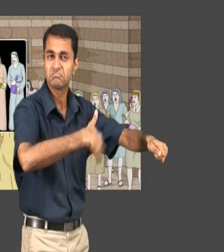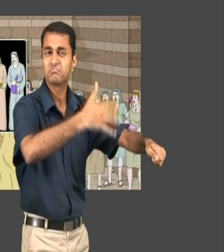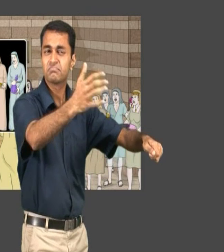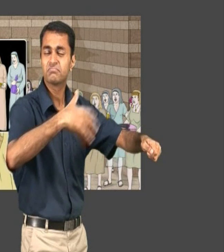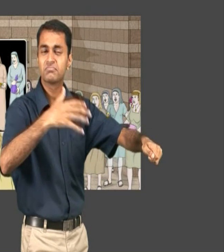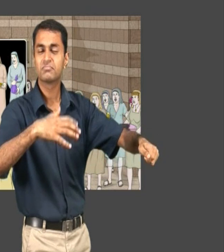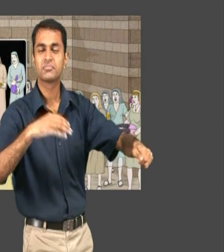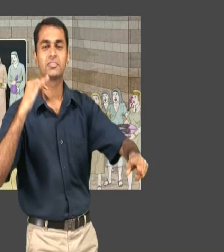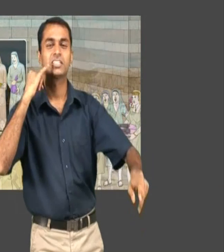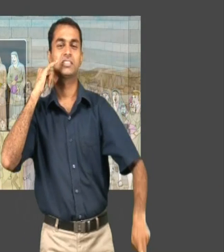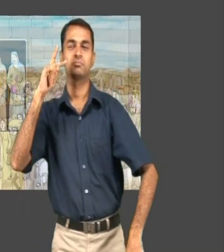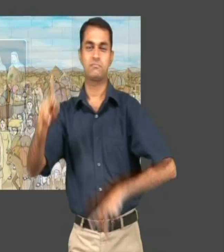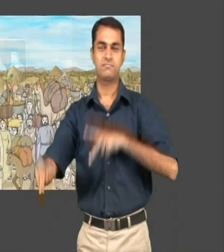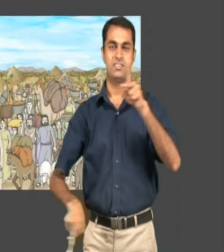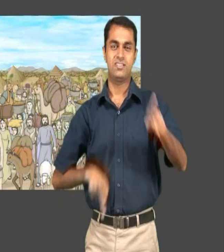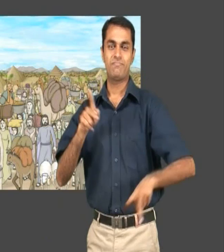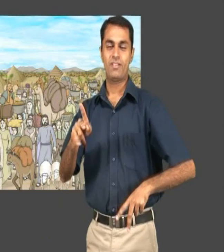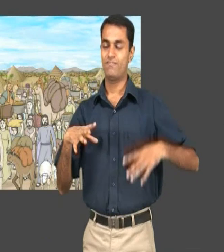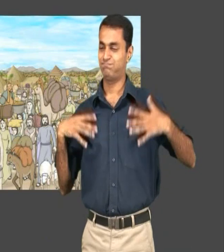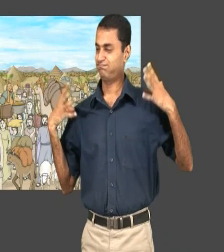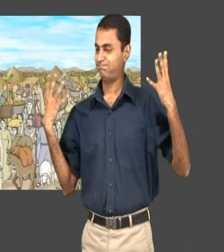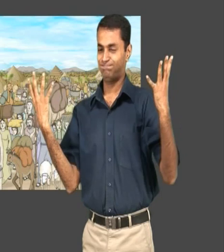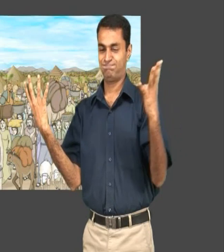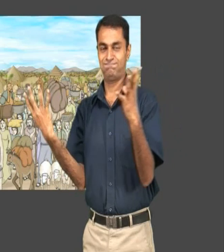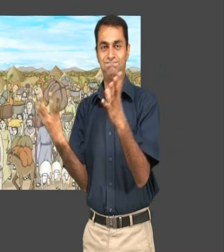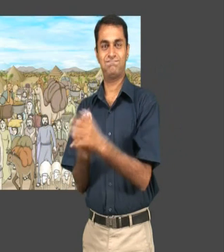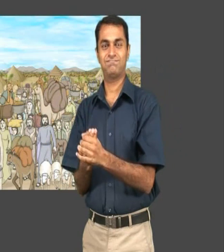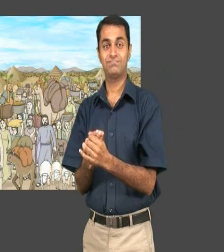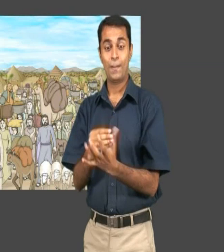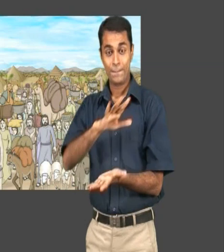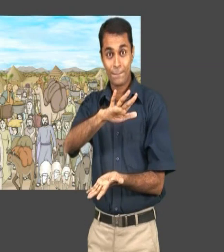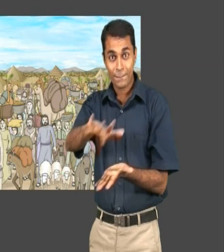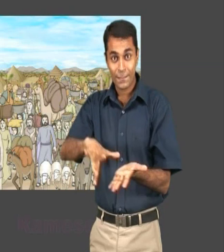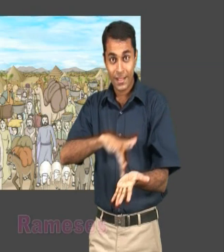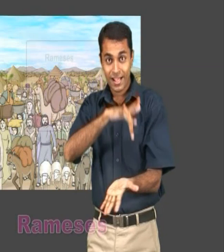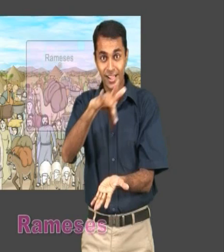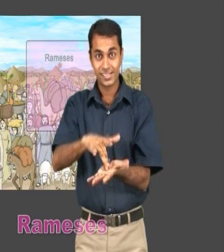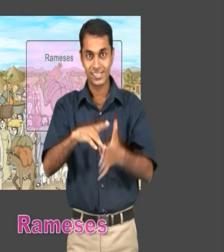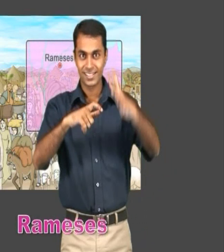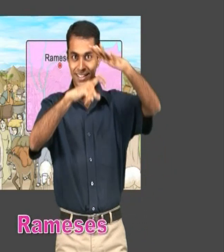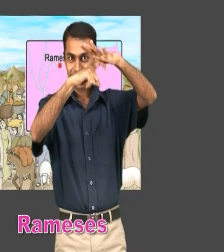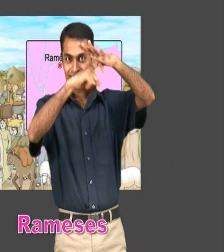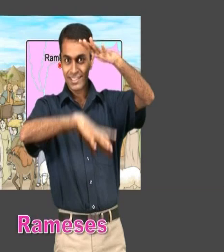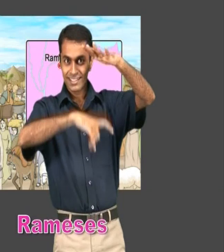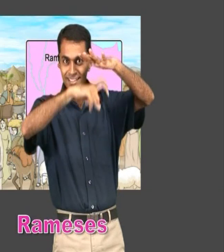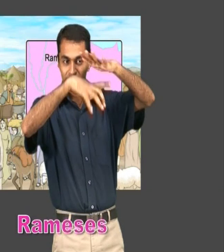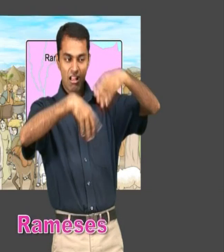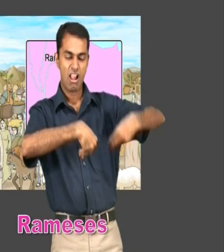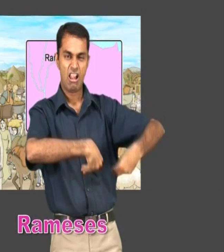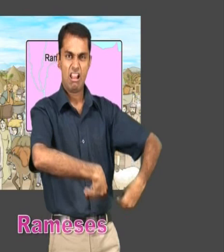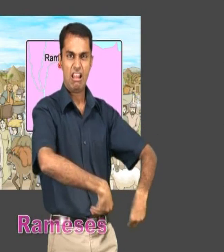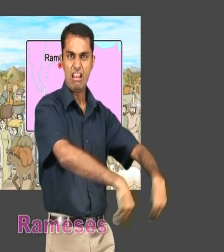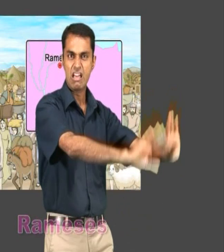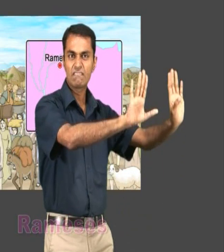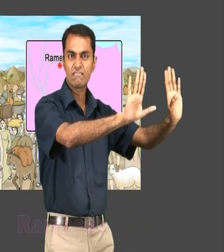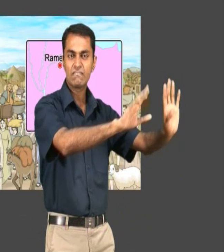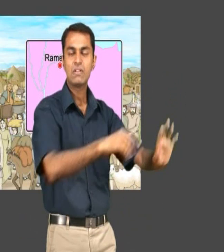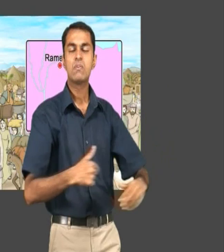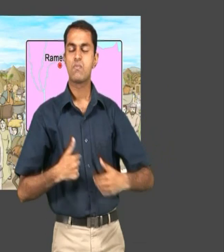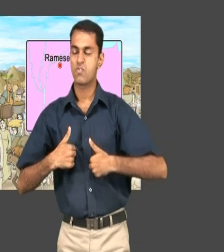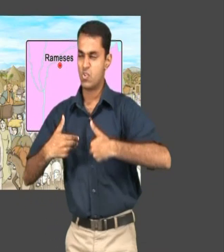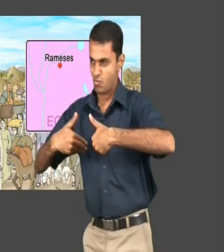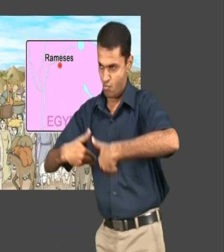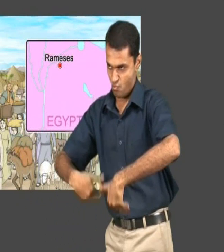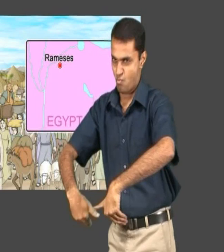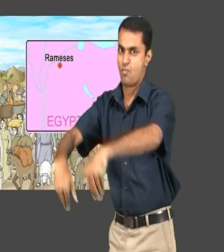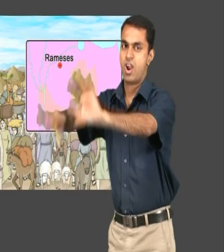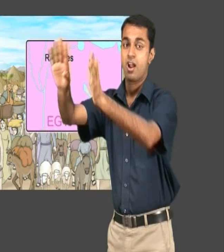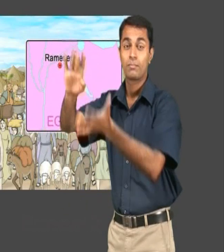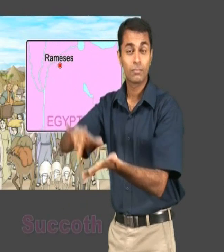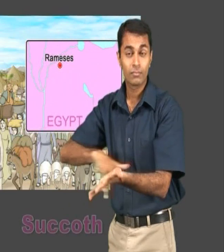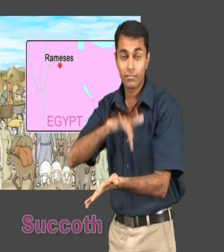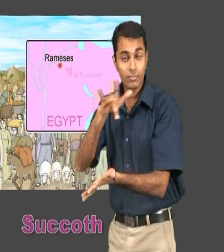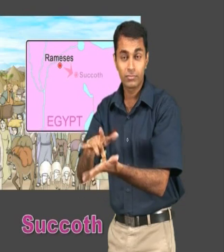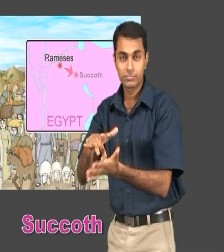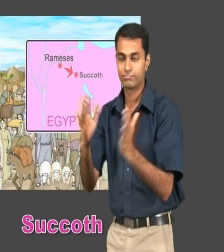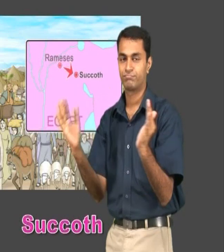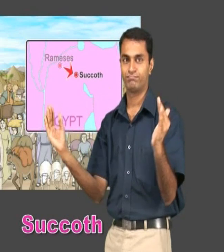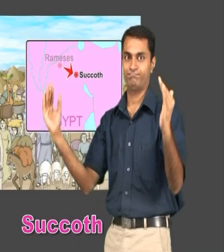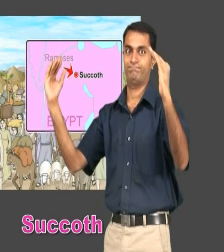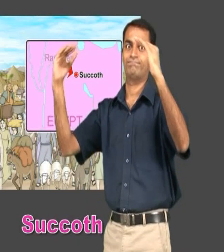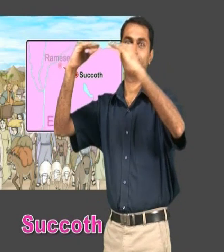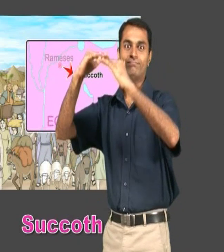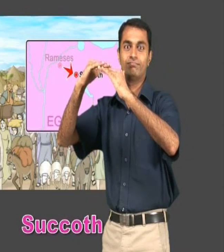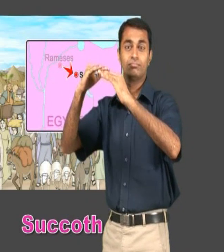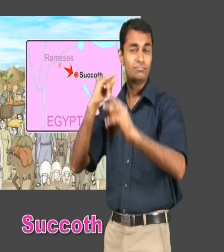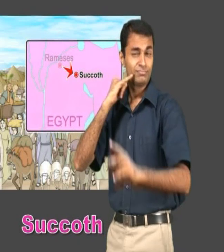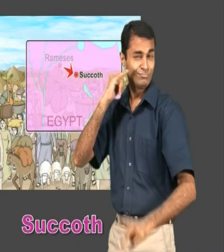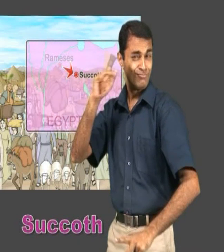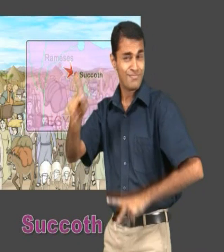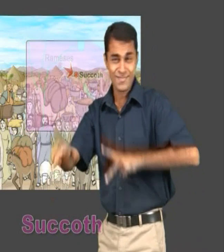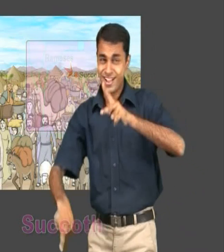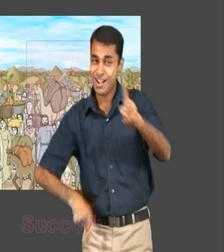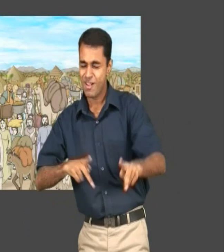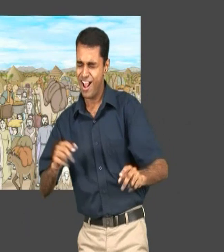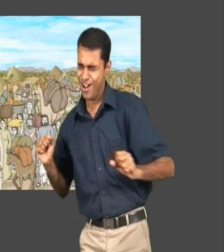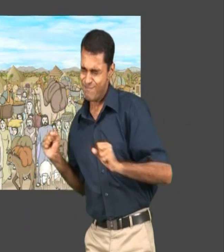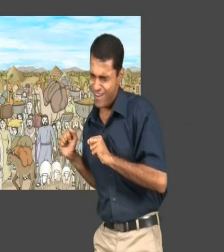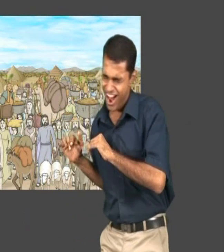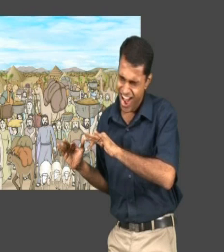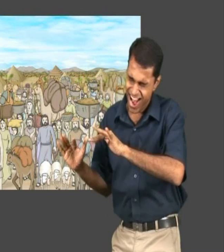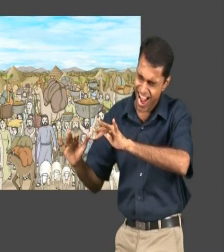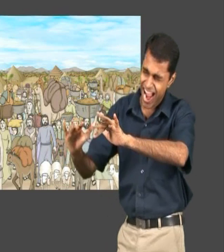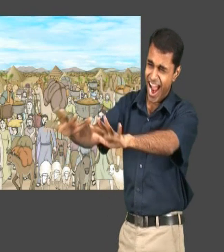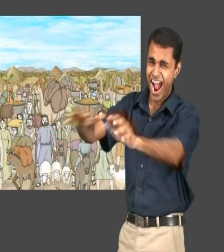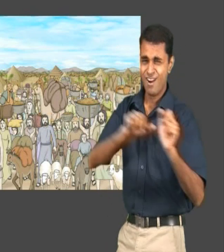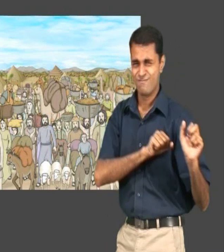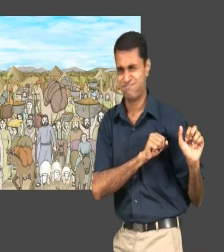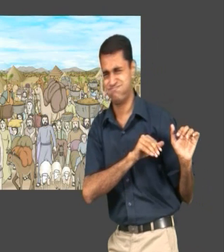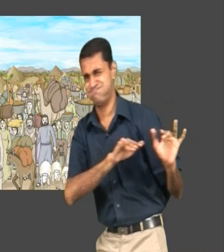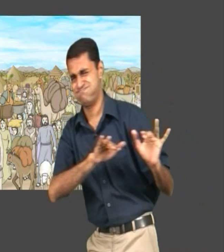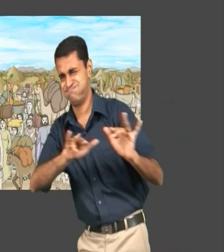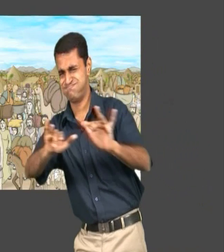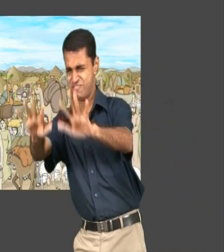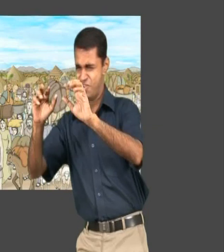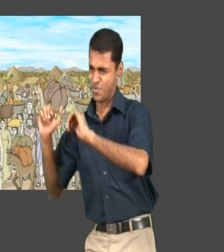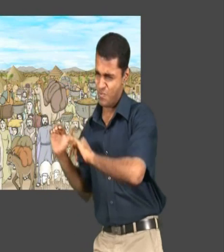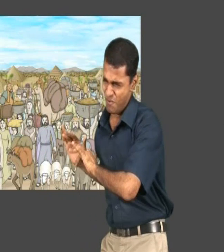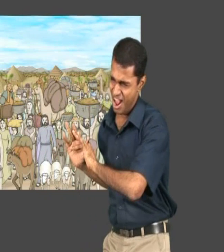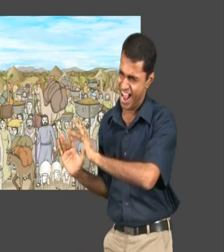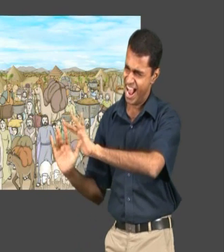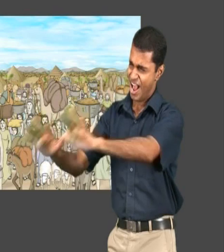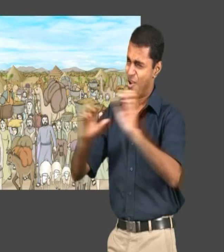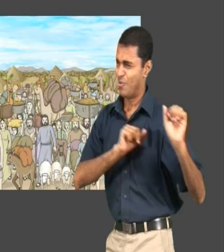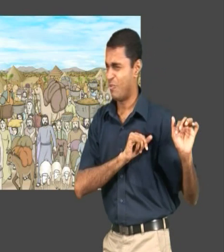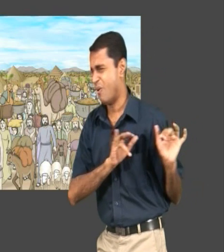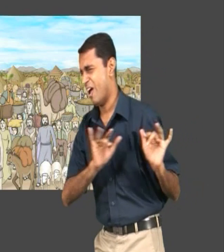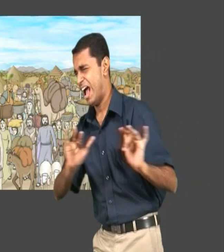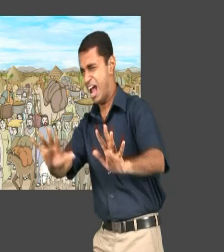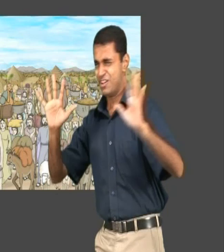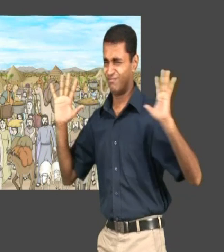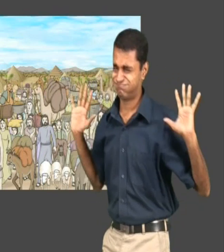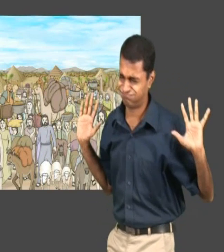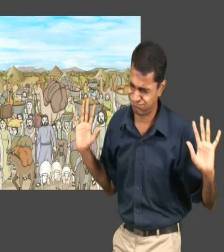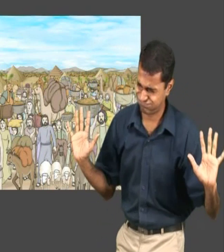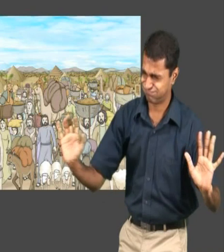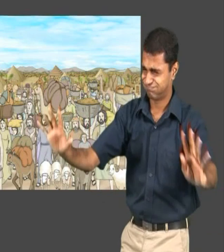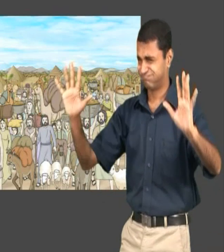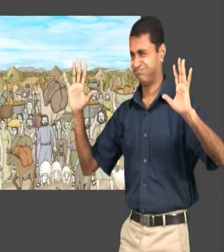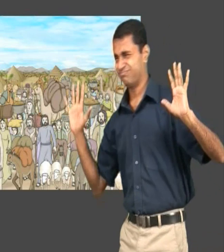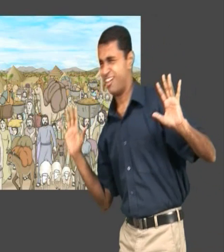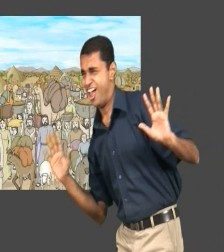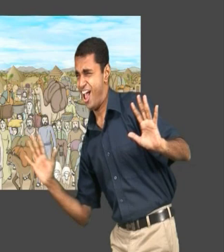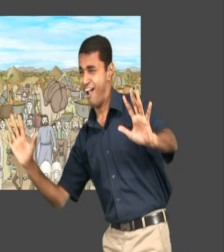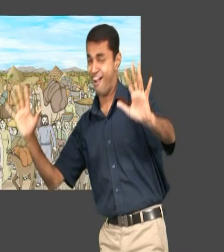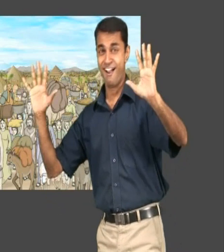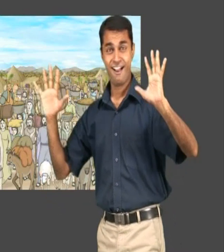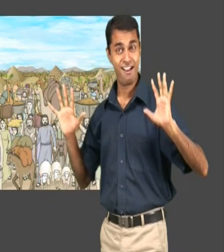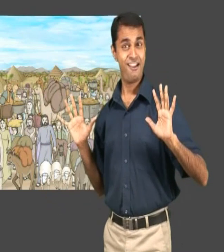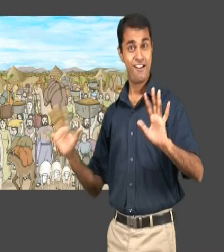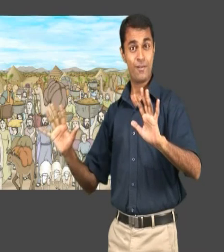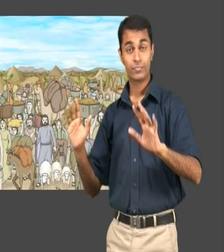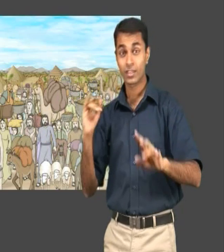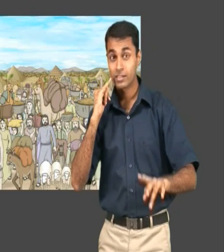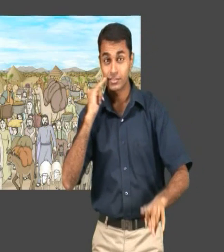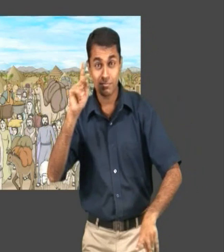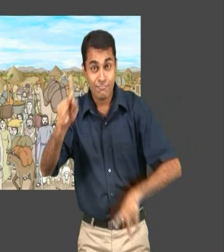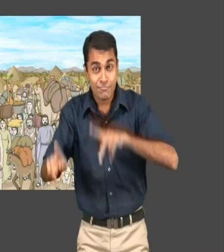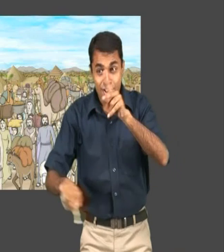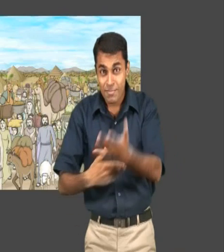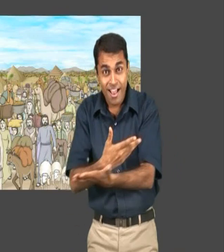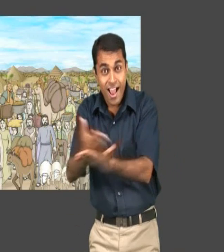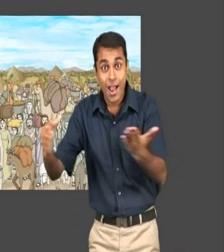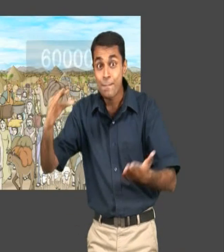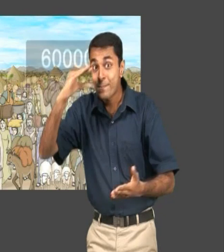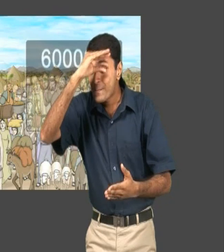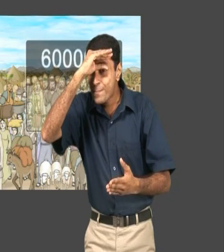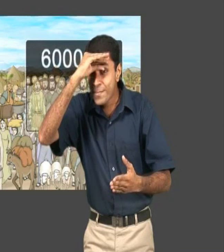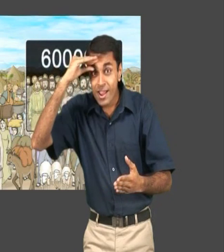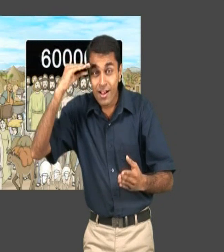The Israelites journeyed from Rameses to Succoth with about 600,000 men on foot, besides women and children.